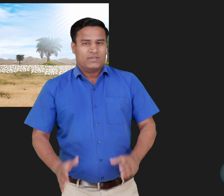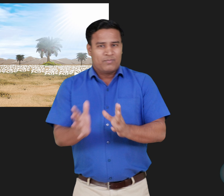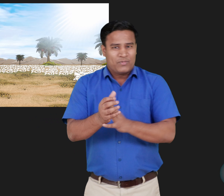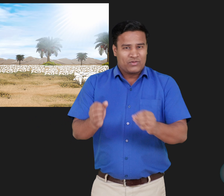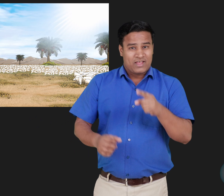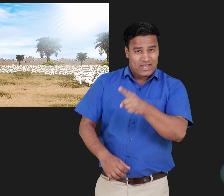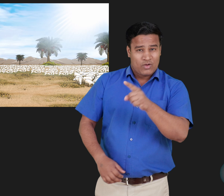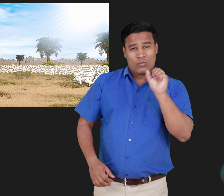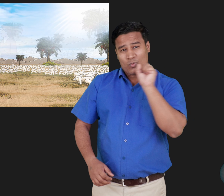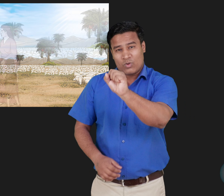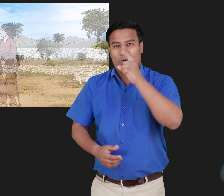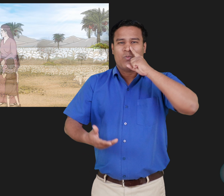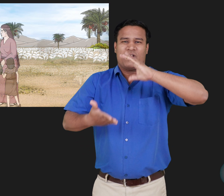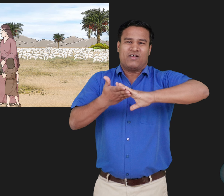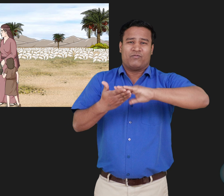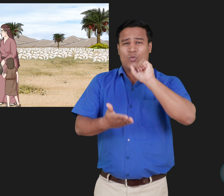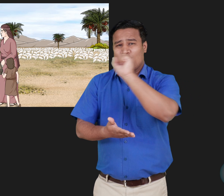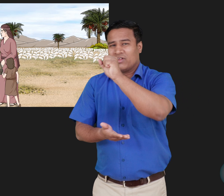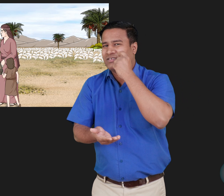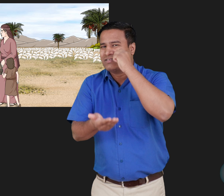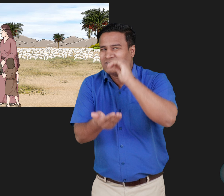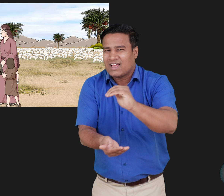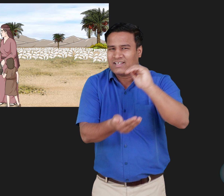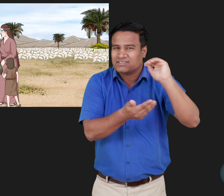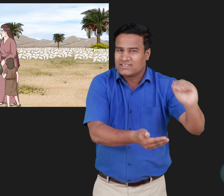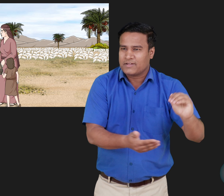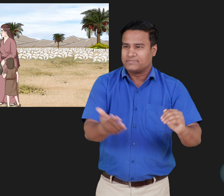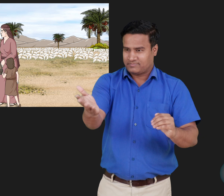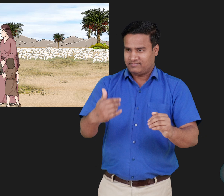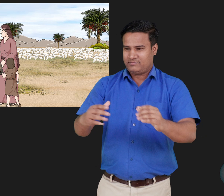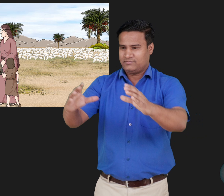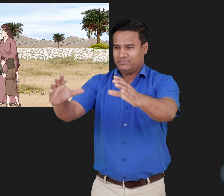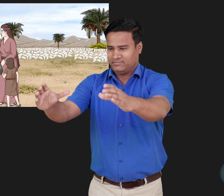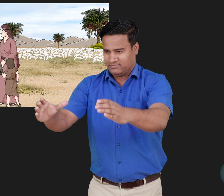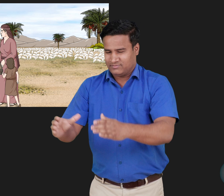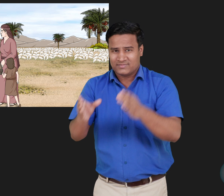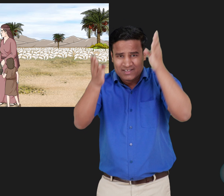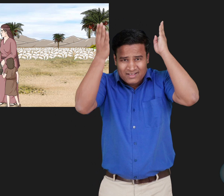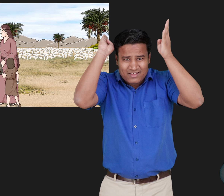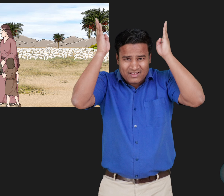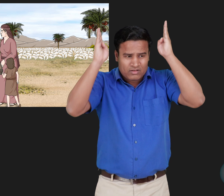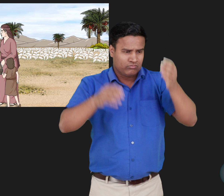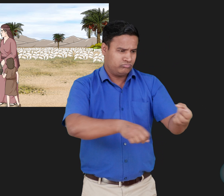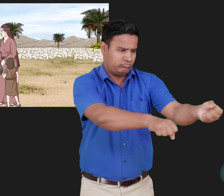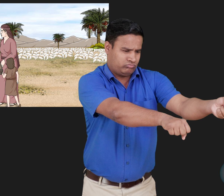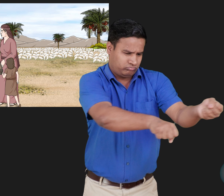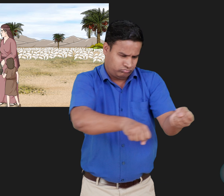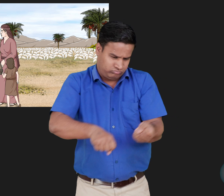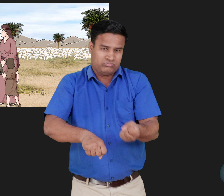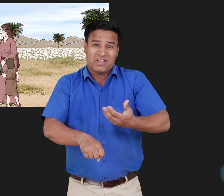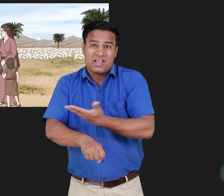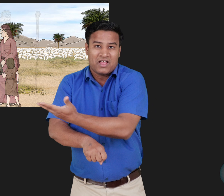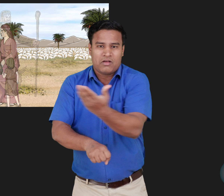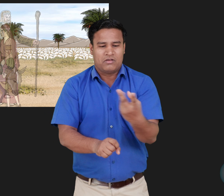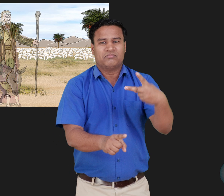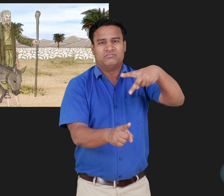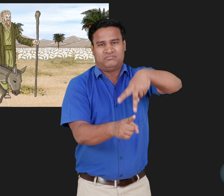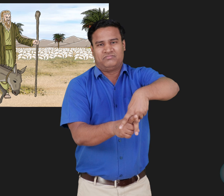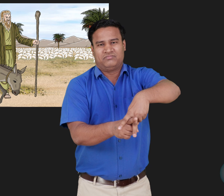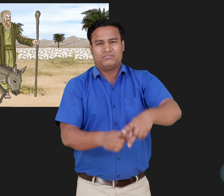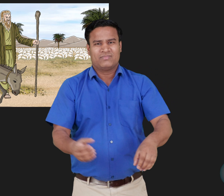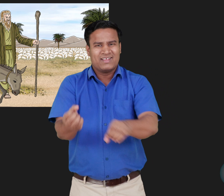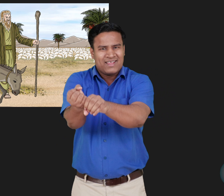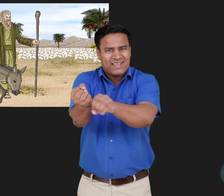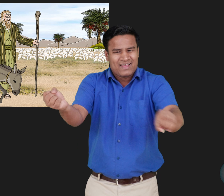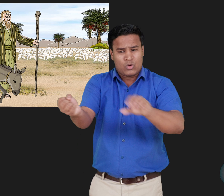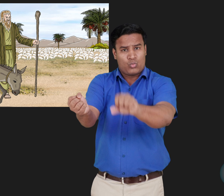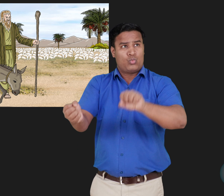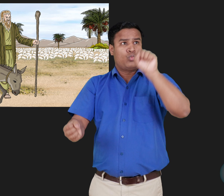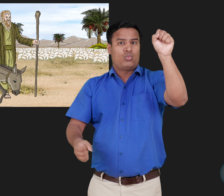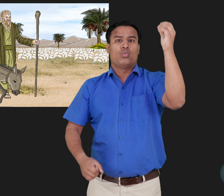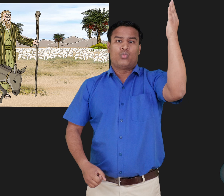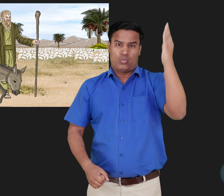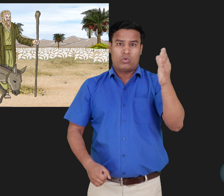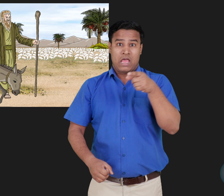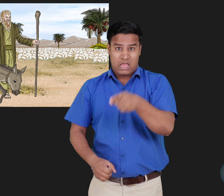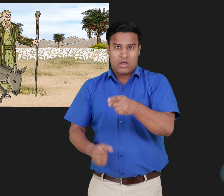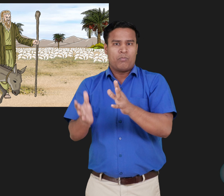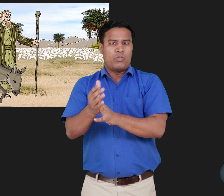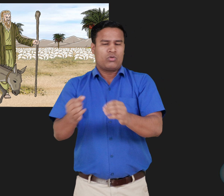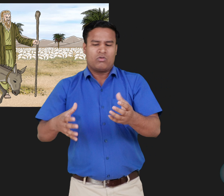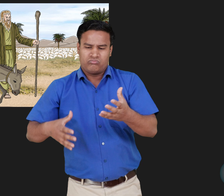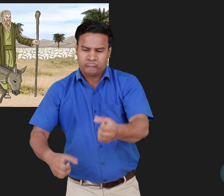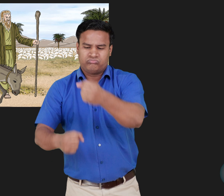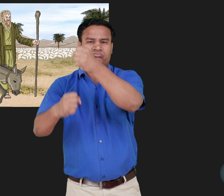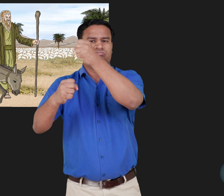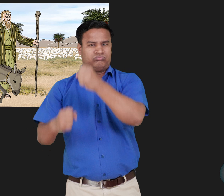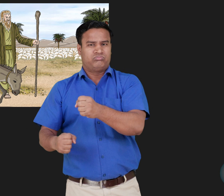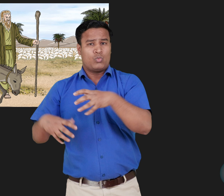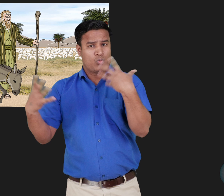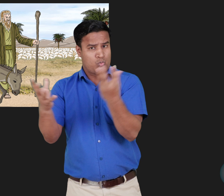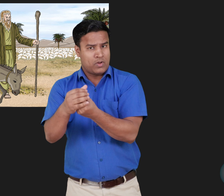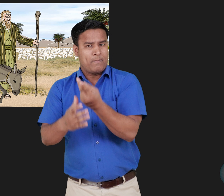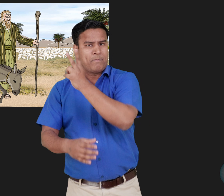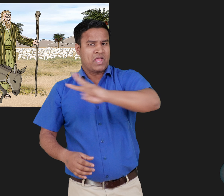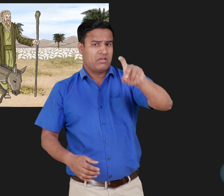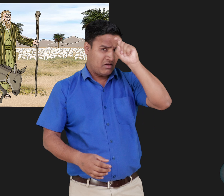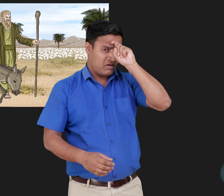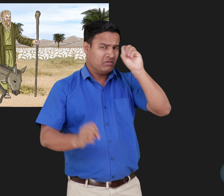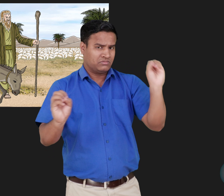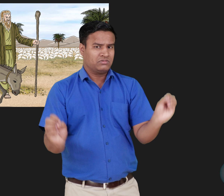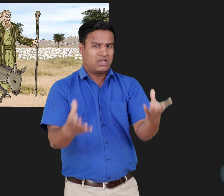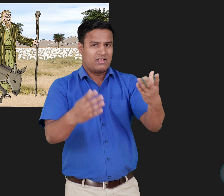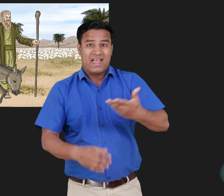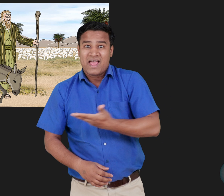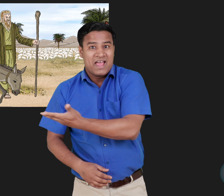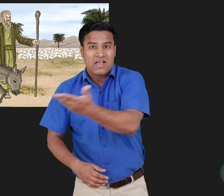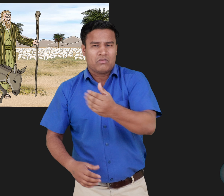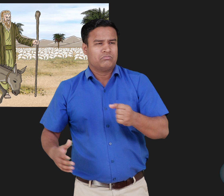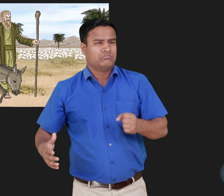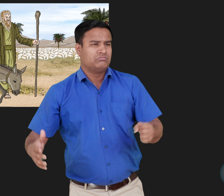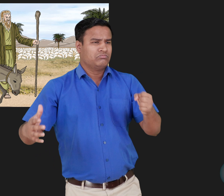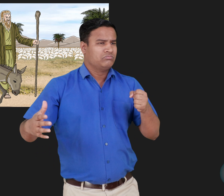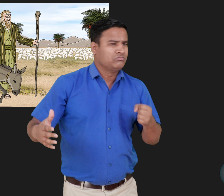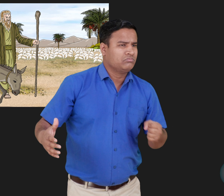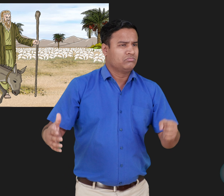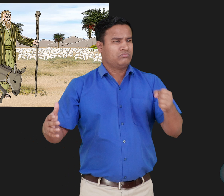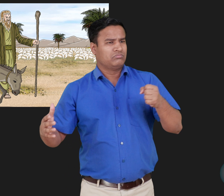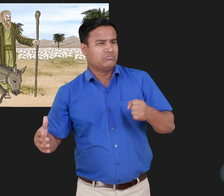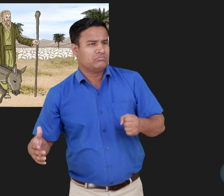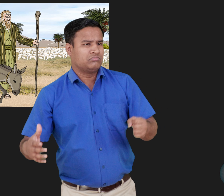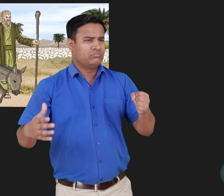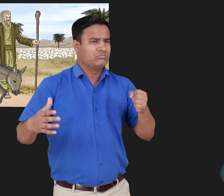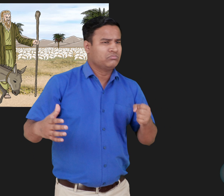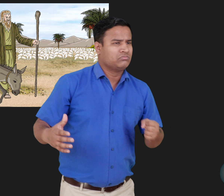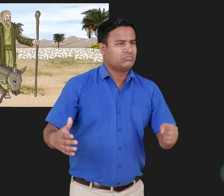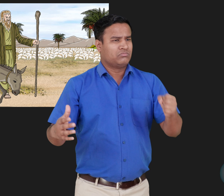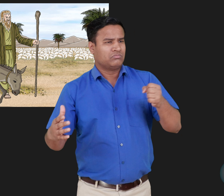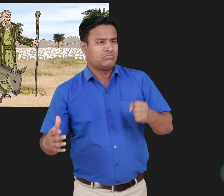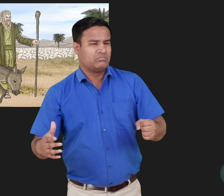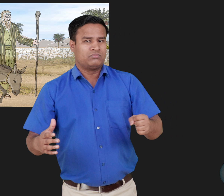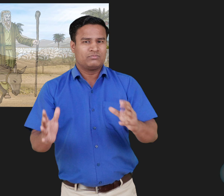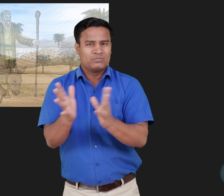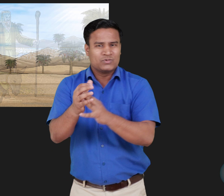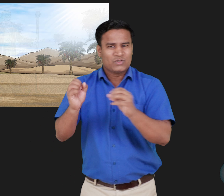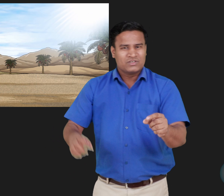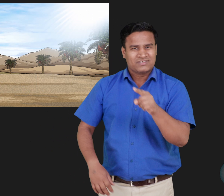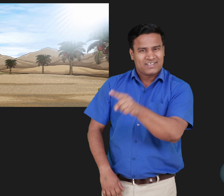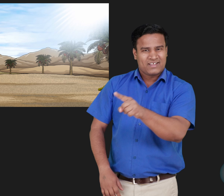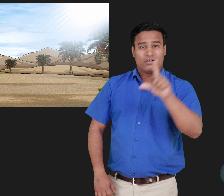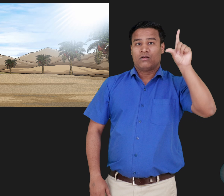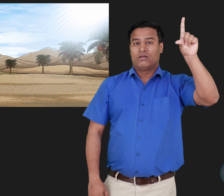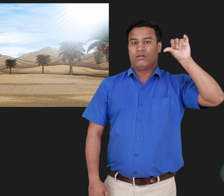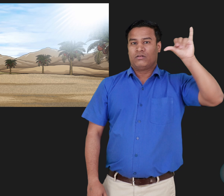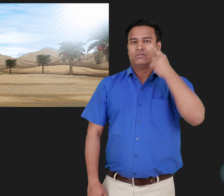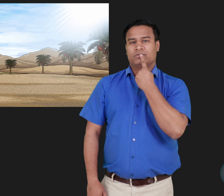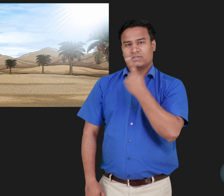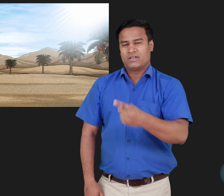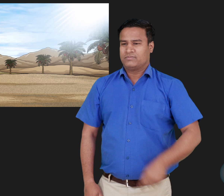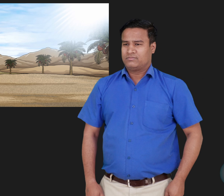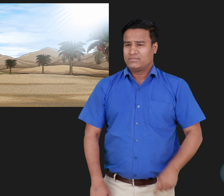So Moses took his wife and sons, put them on a donkey, and headed back to Egypt. And he took the staff of God in his hand.